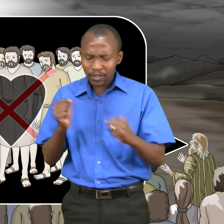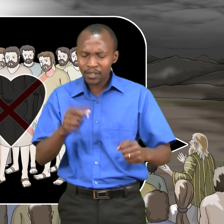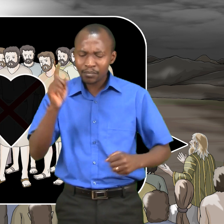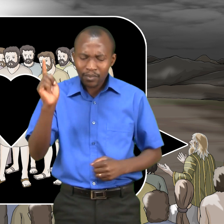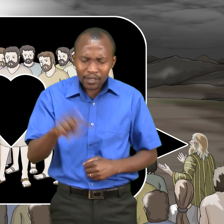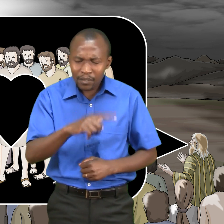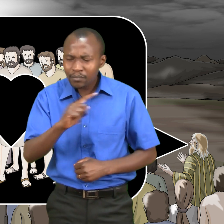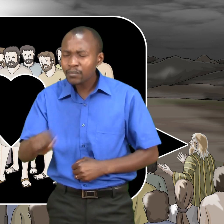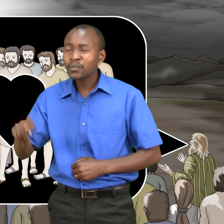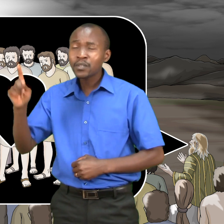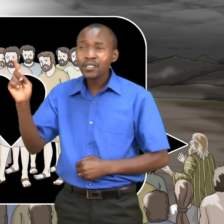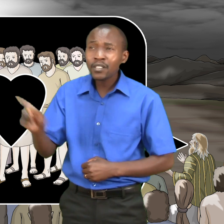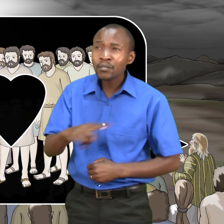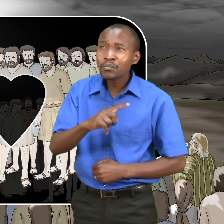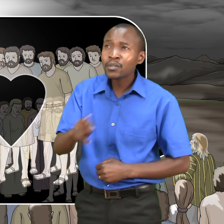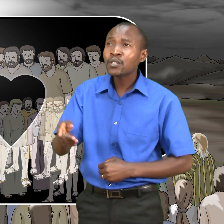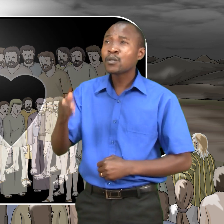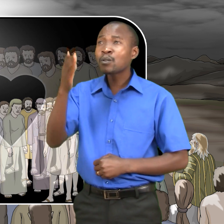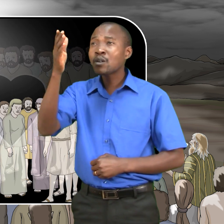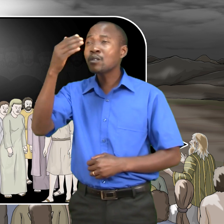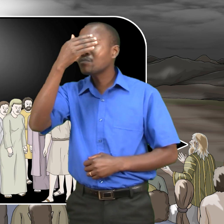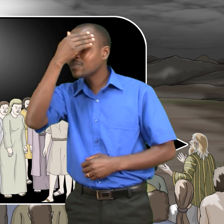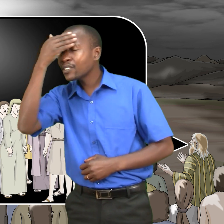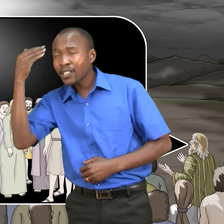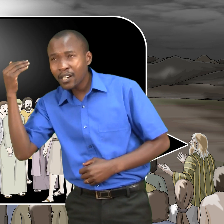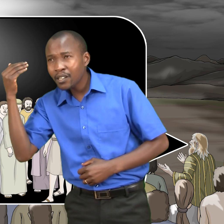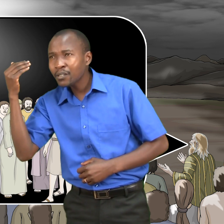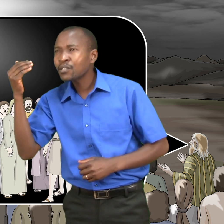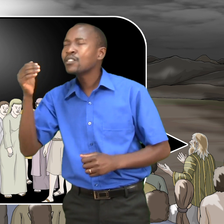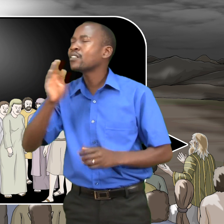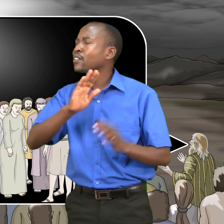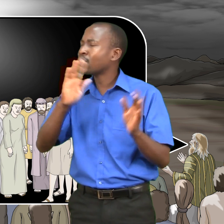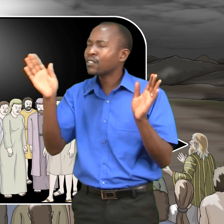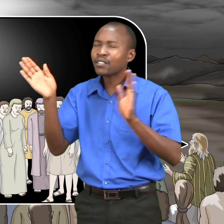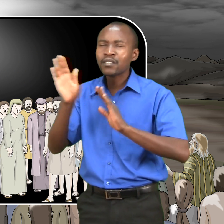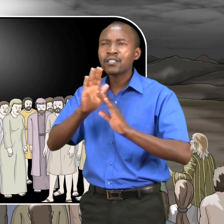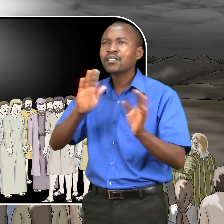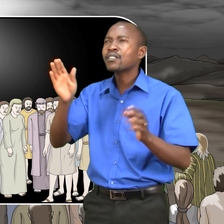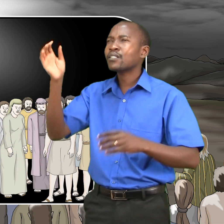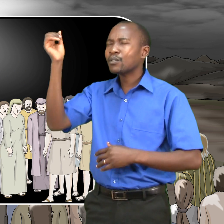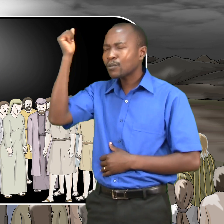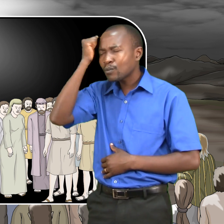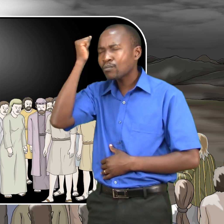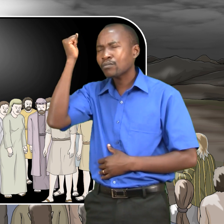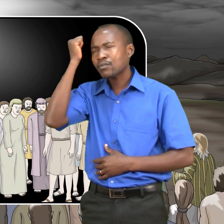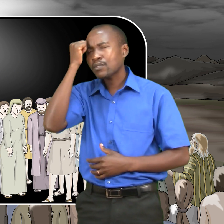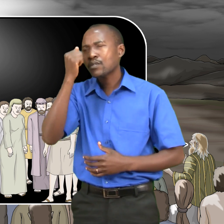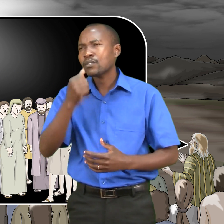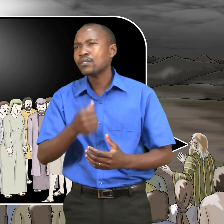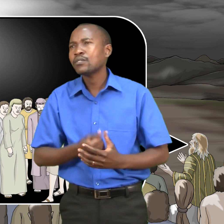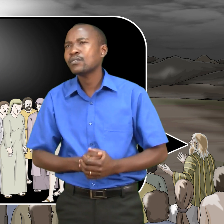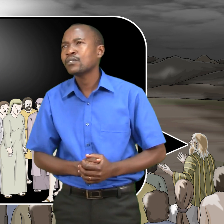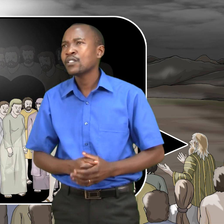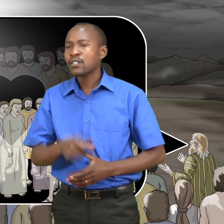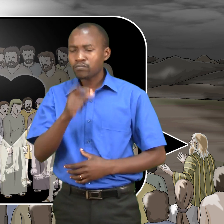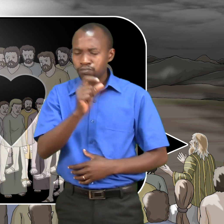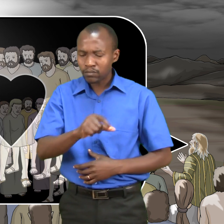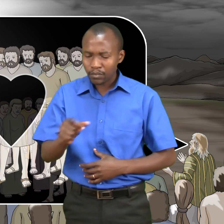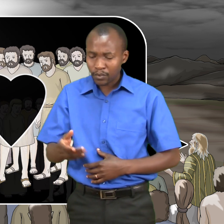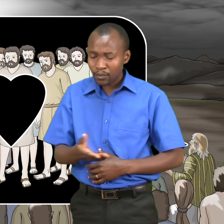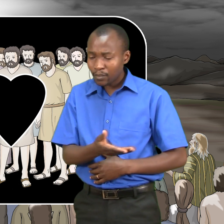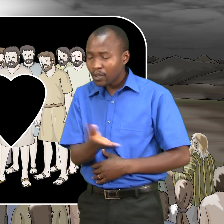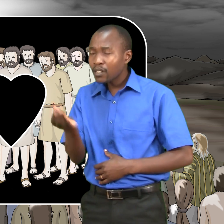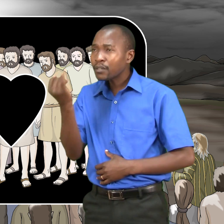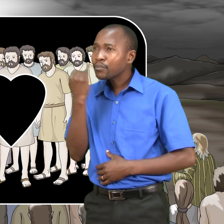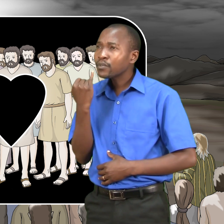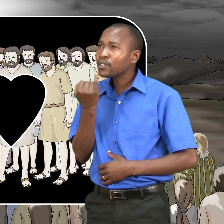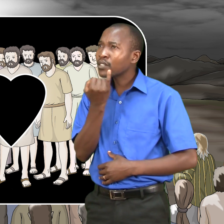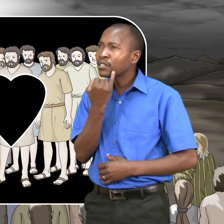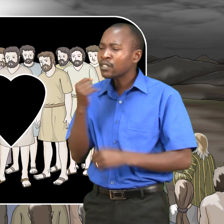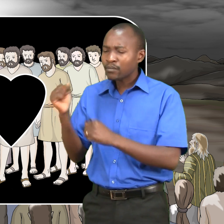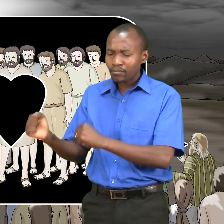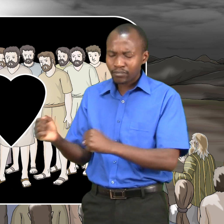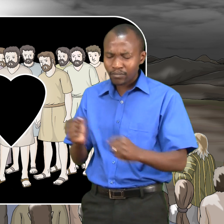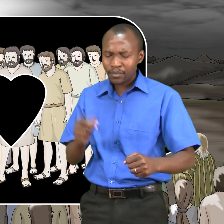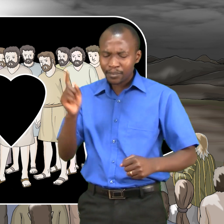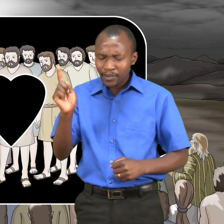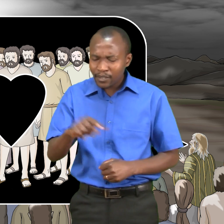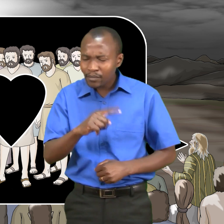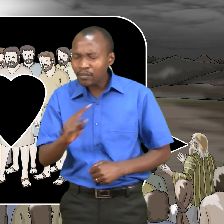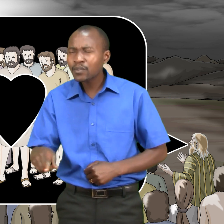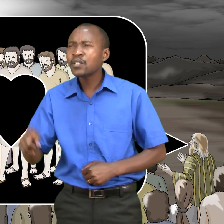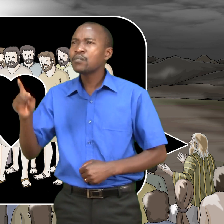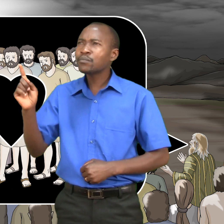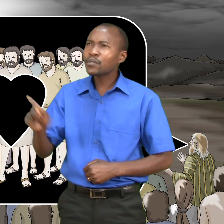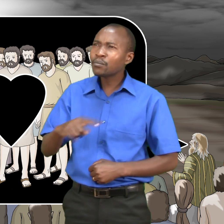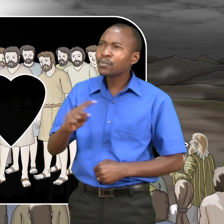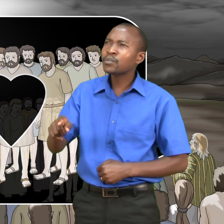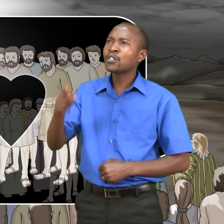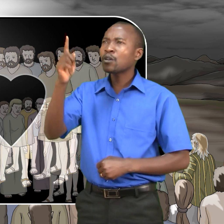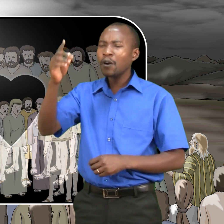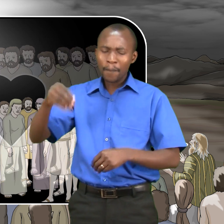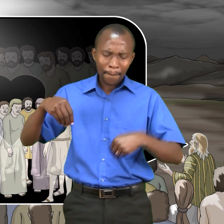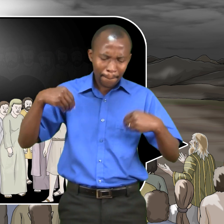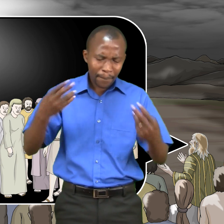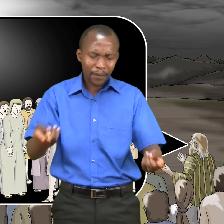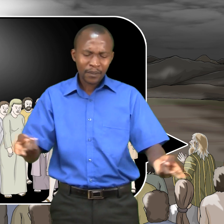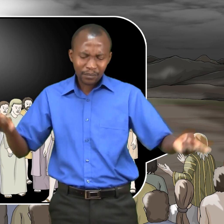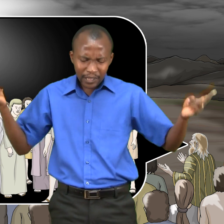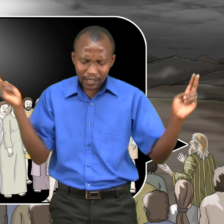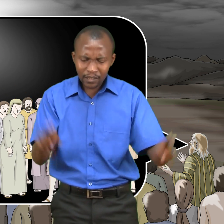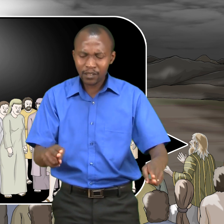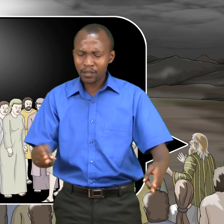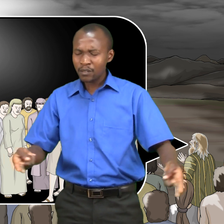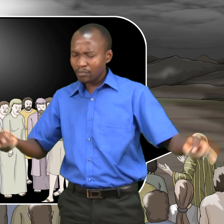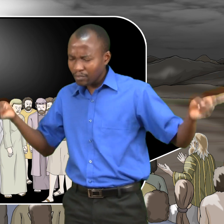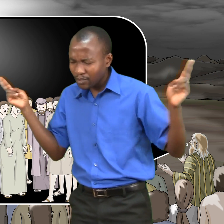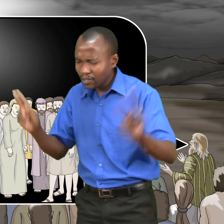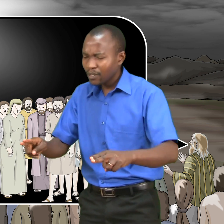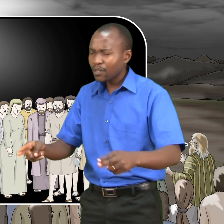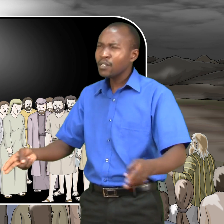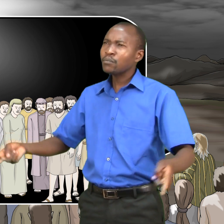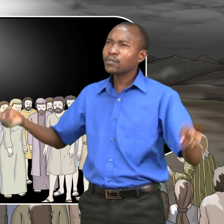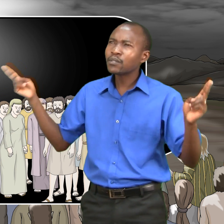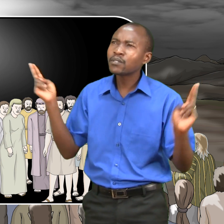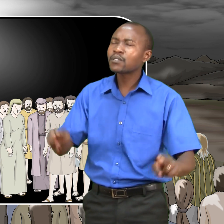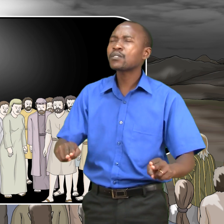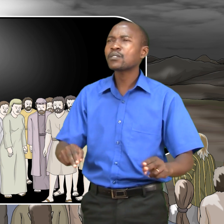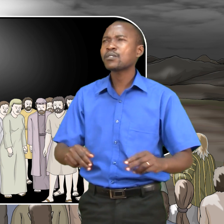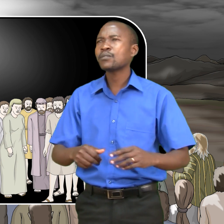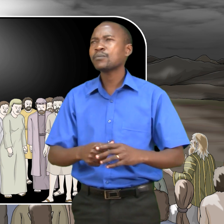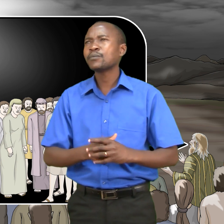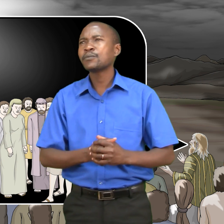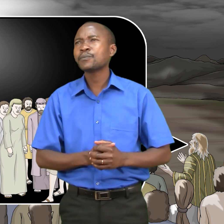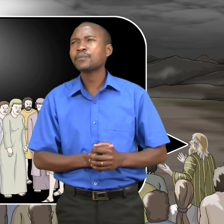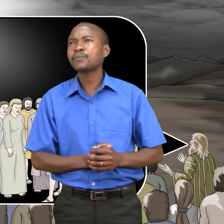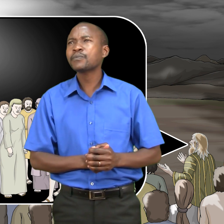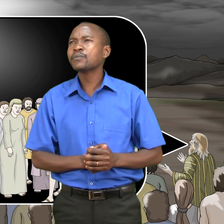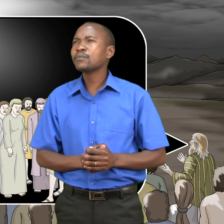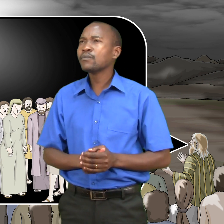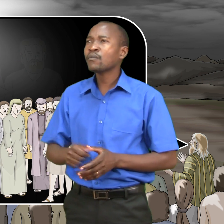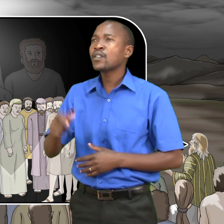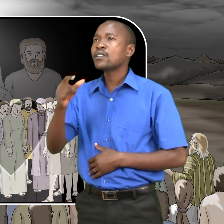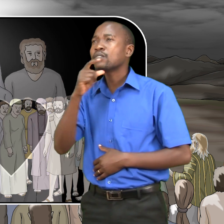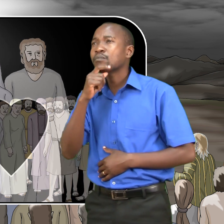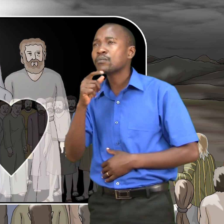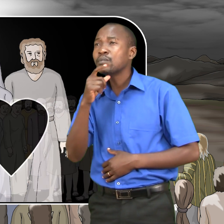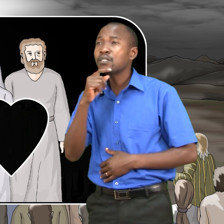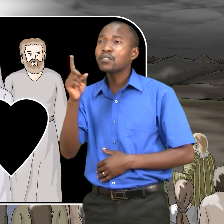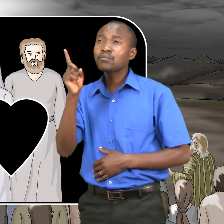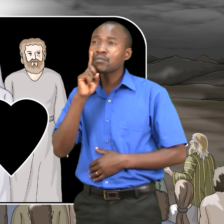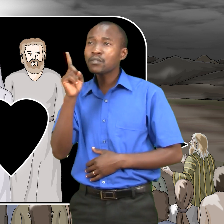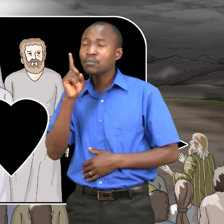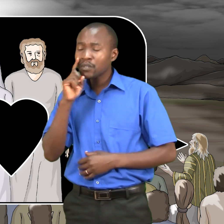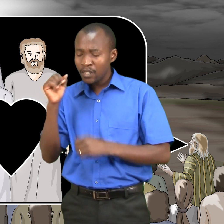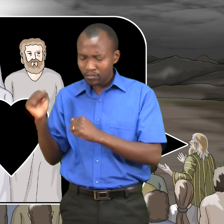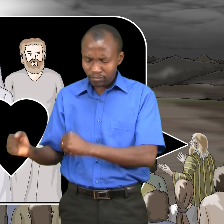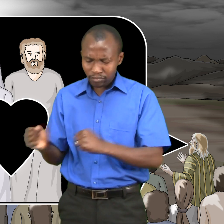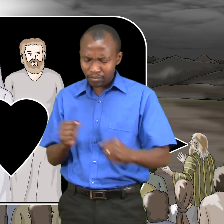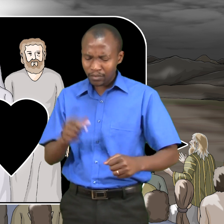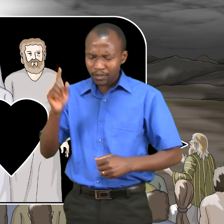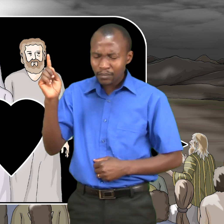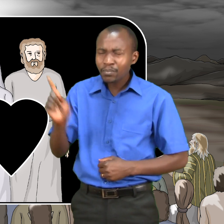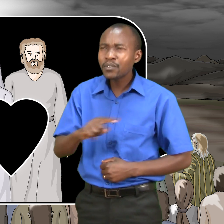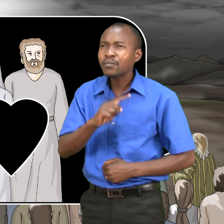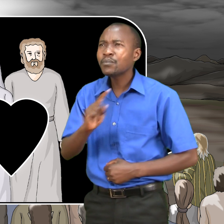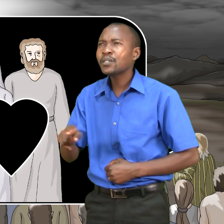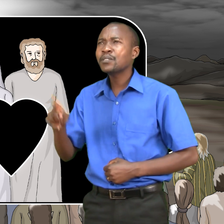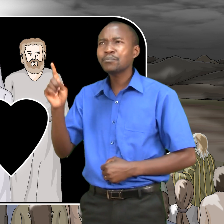Yet He will by no means leave the guilty unpunished;